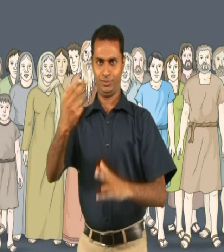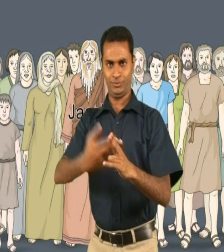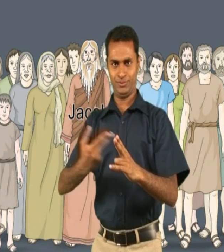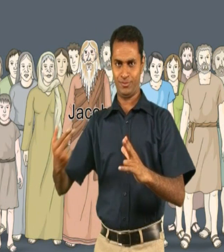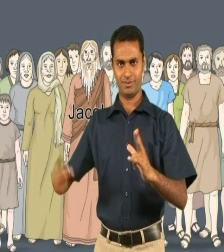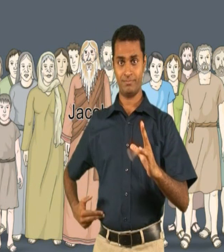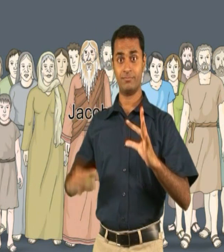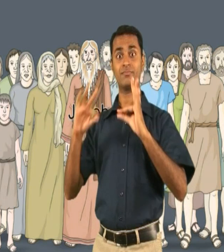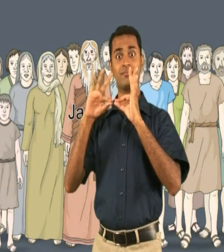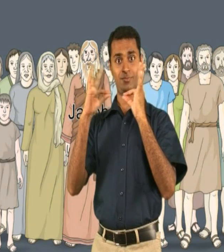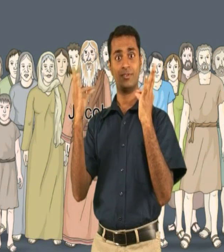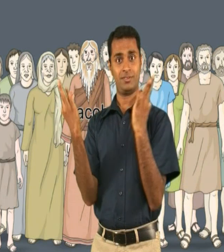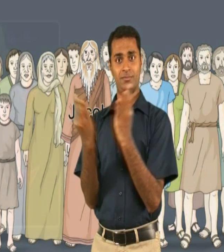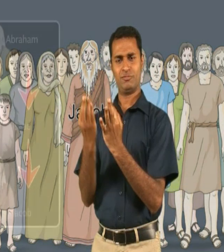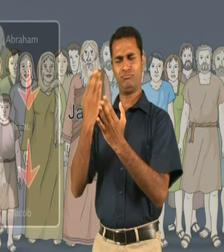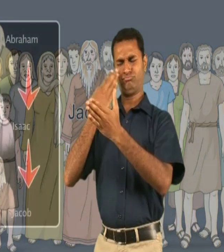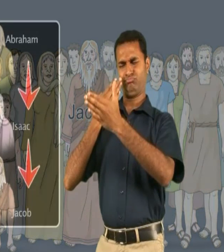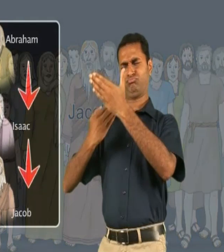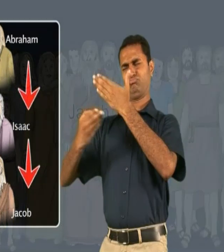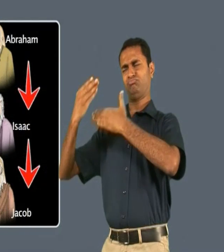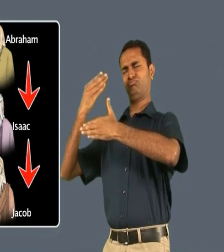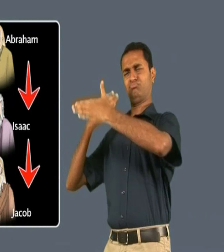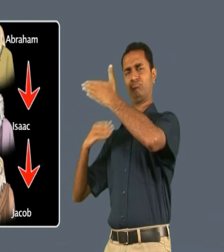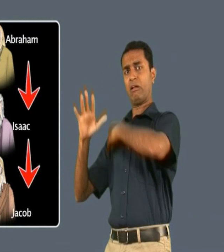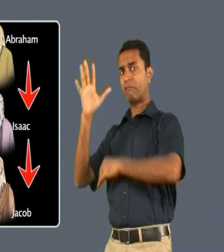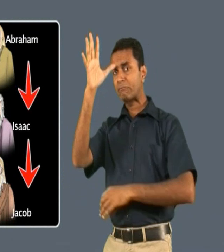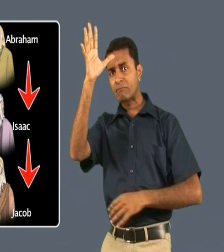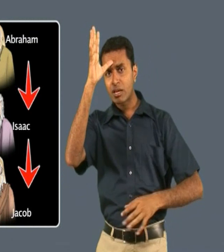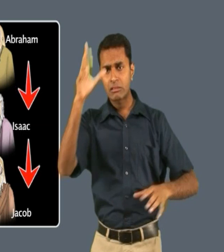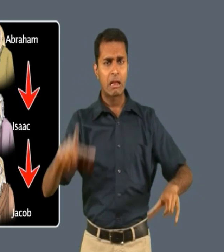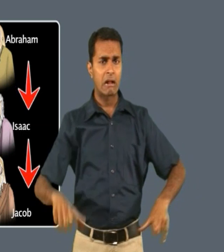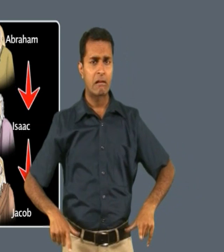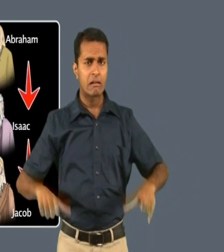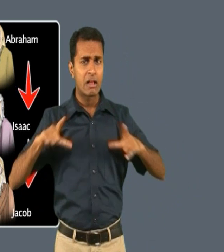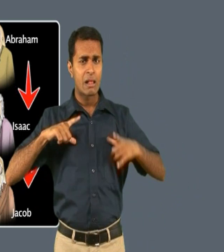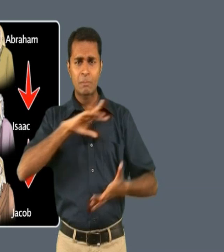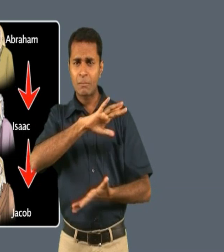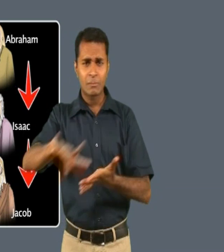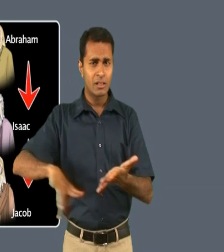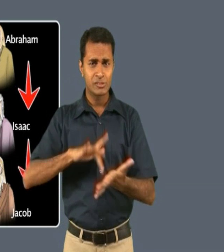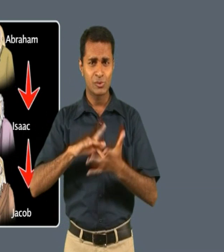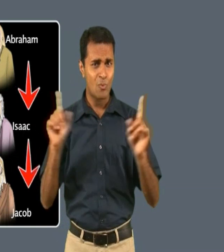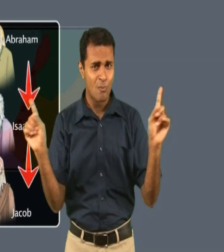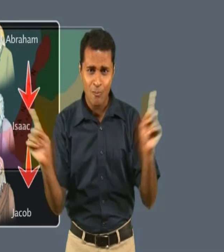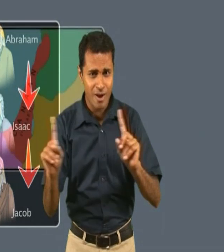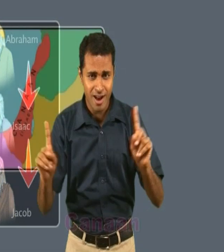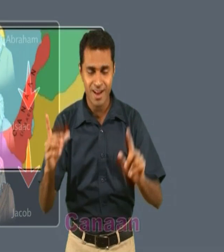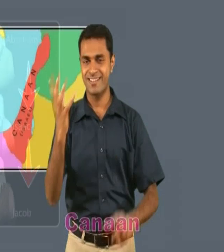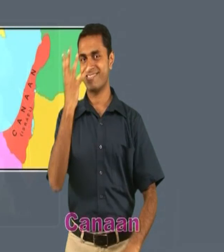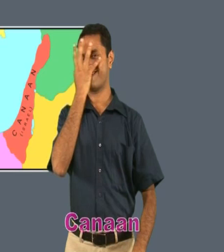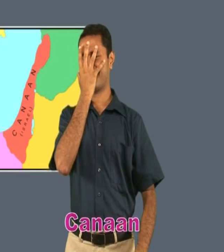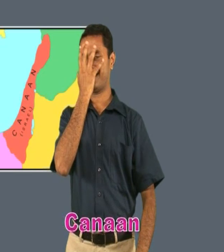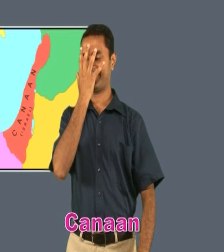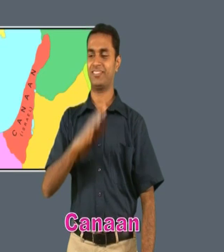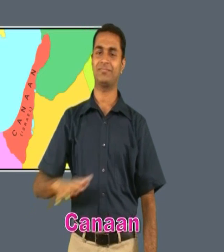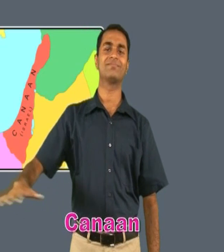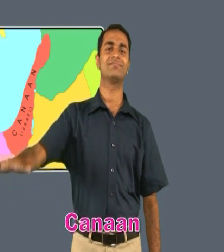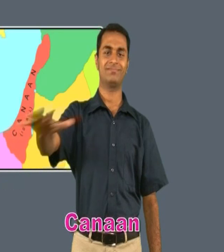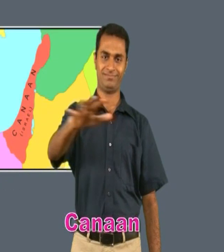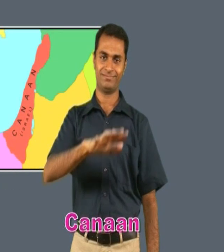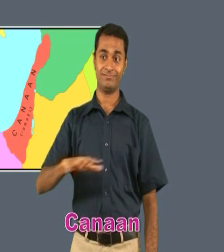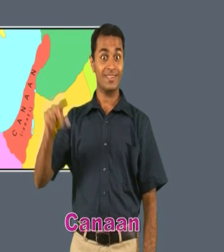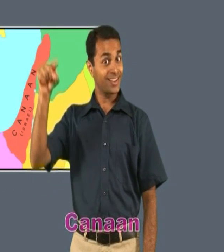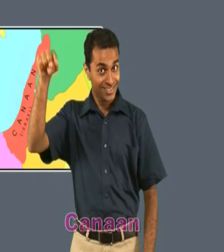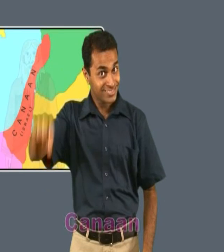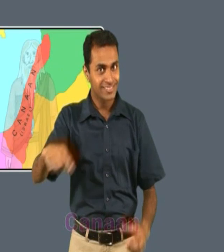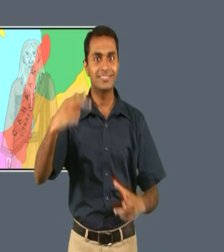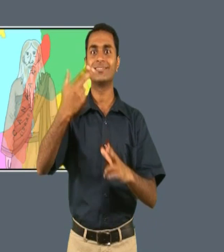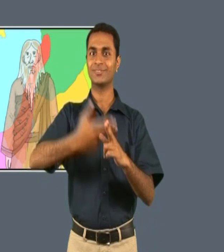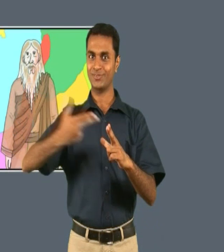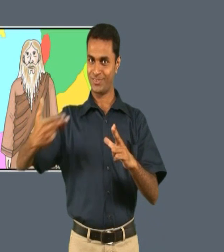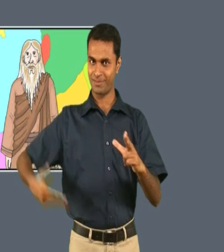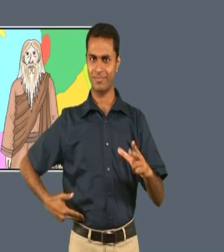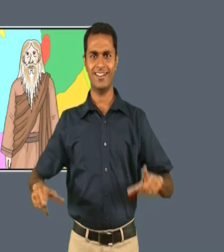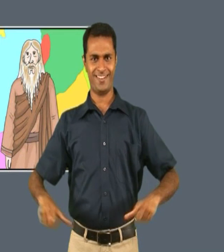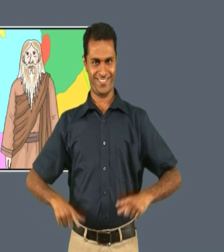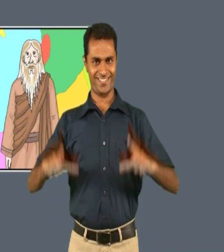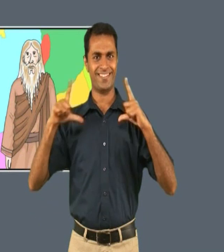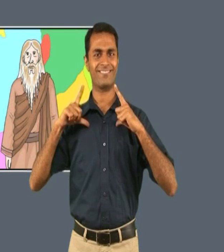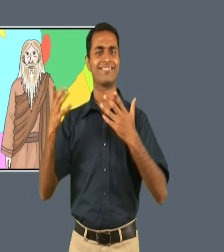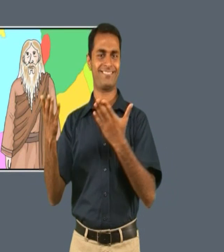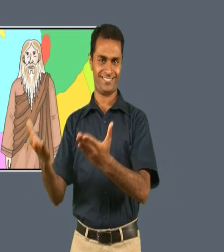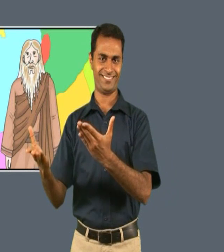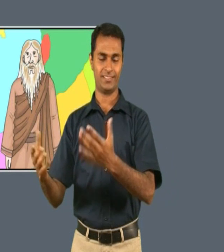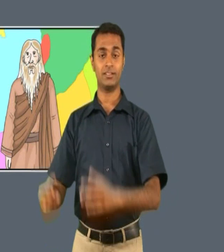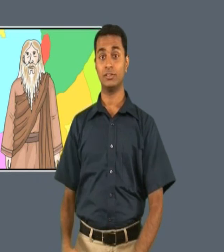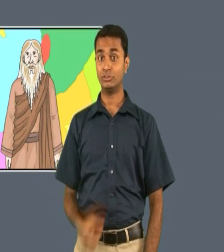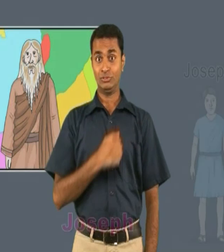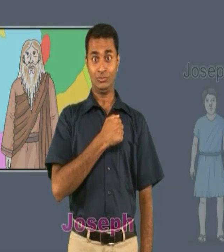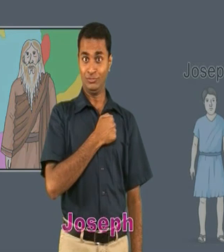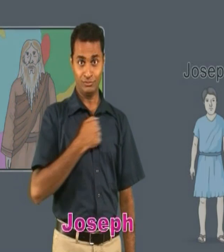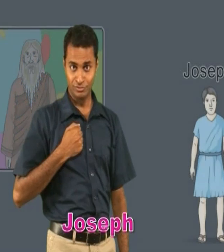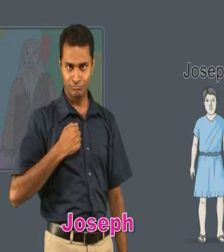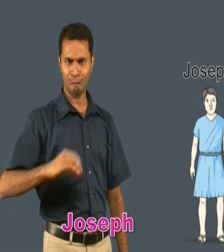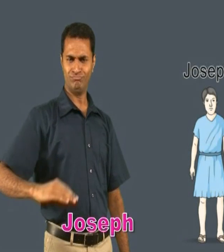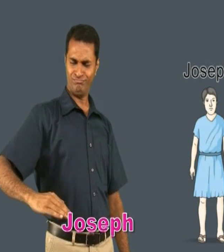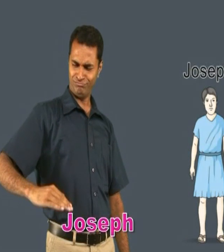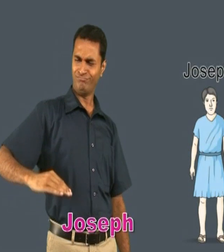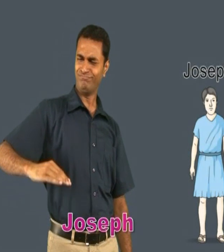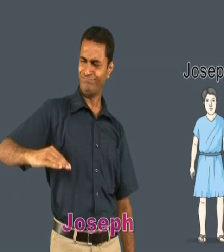Now Jacob lived in the land where his father had resided, the land of Canaan. This is the account of Jacob.